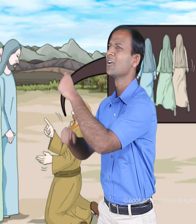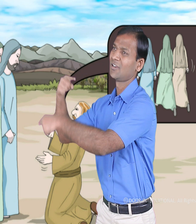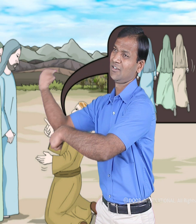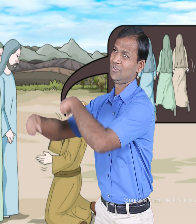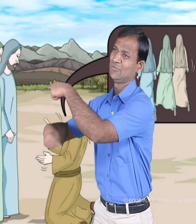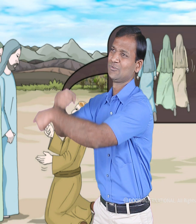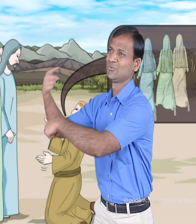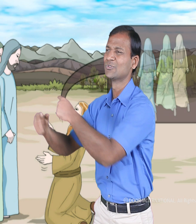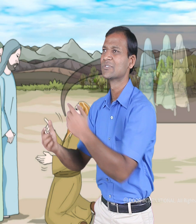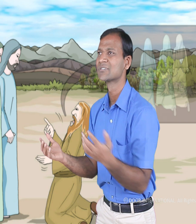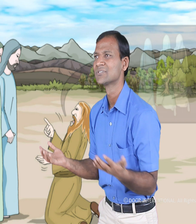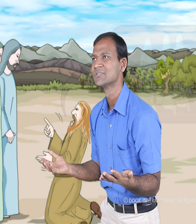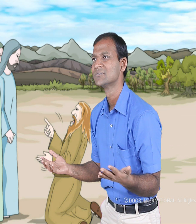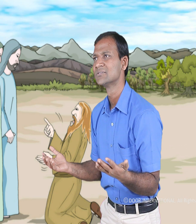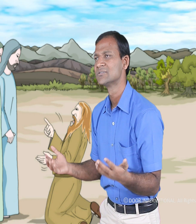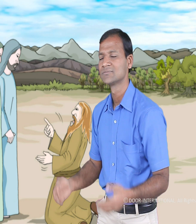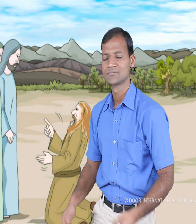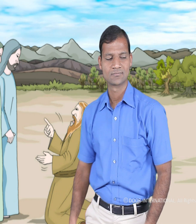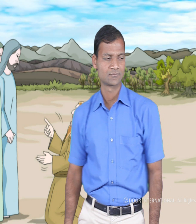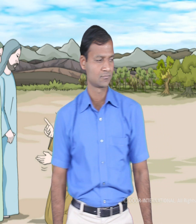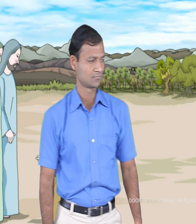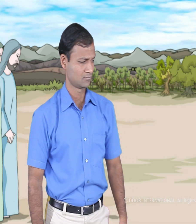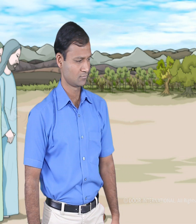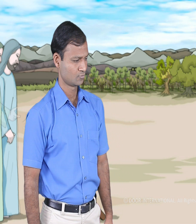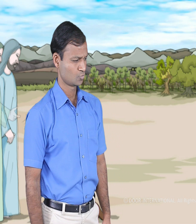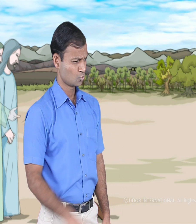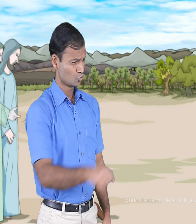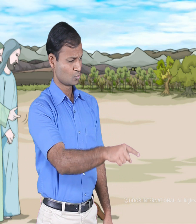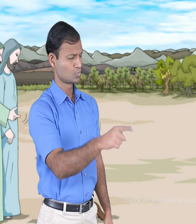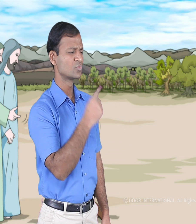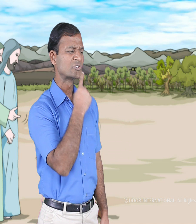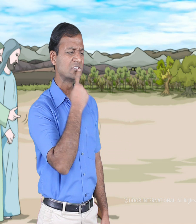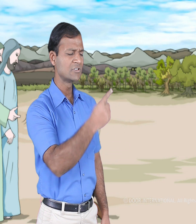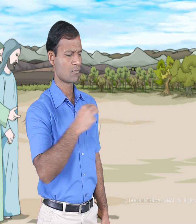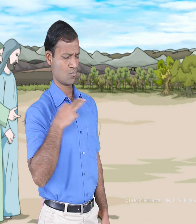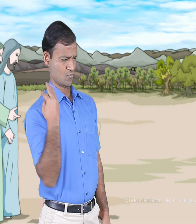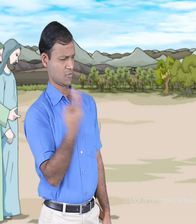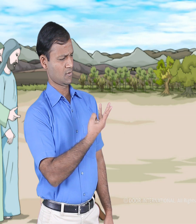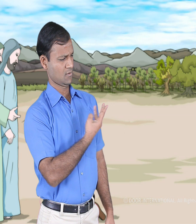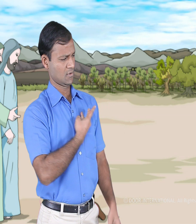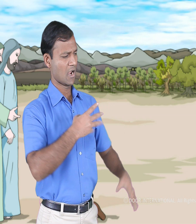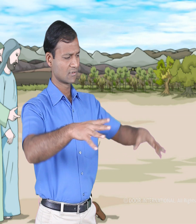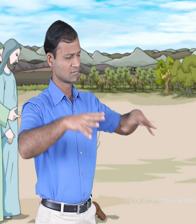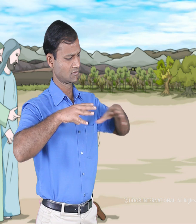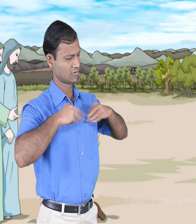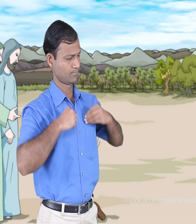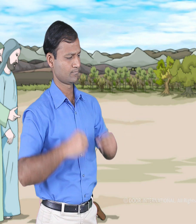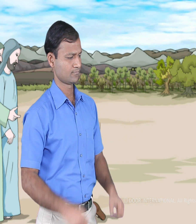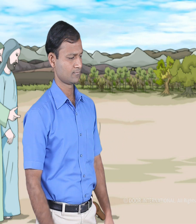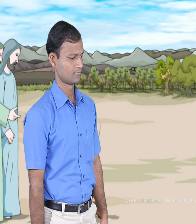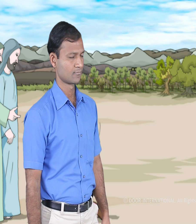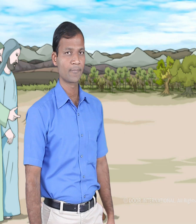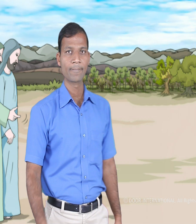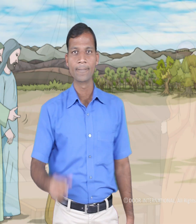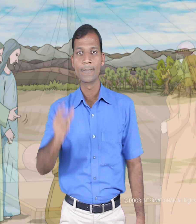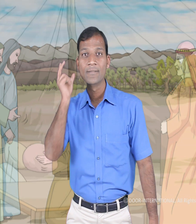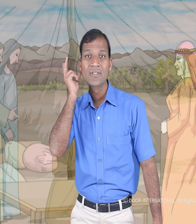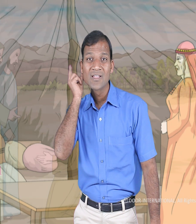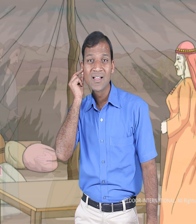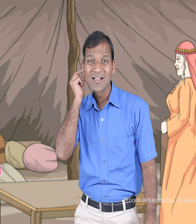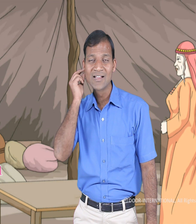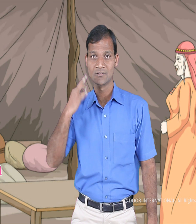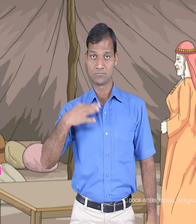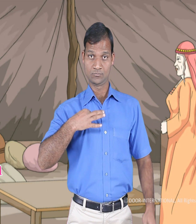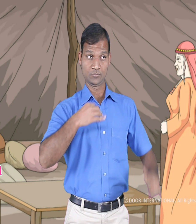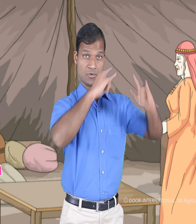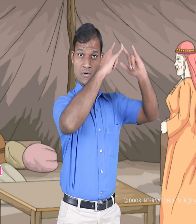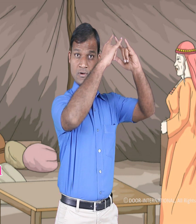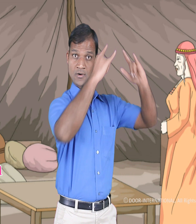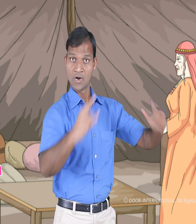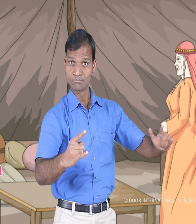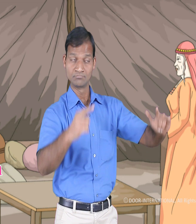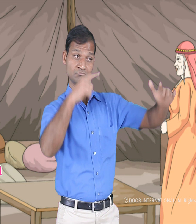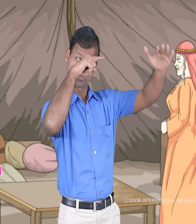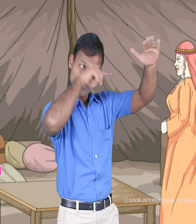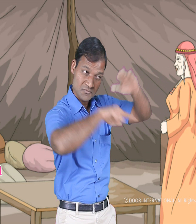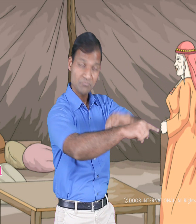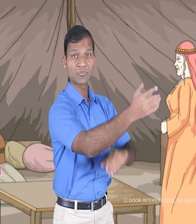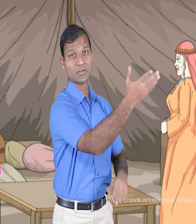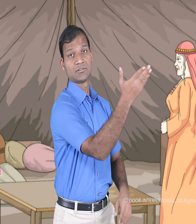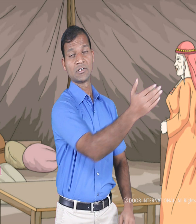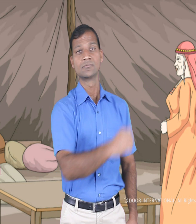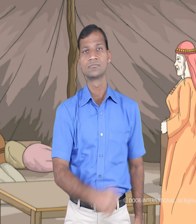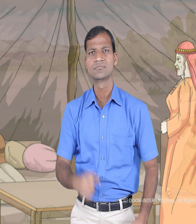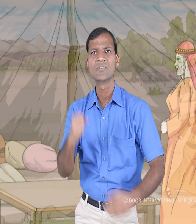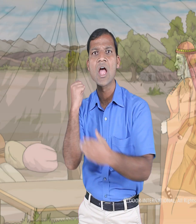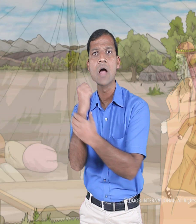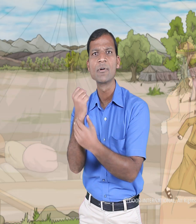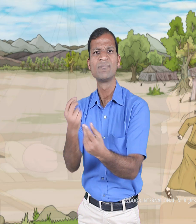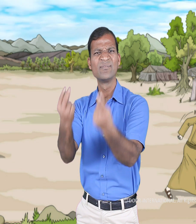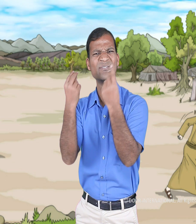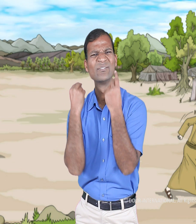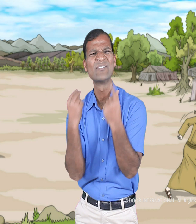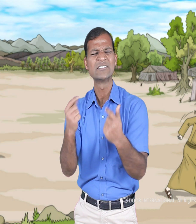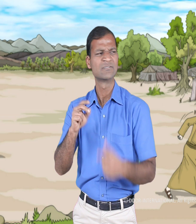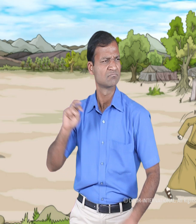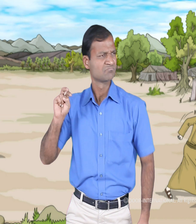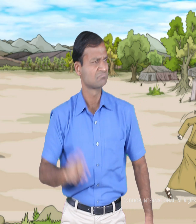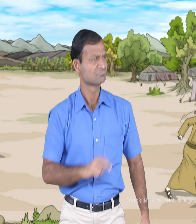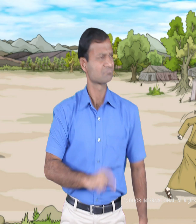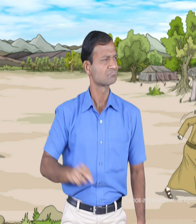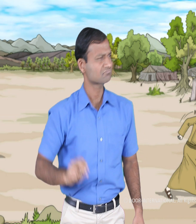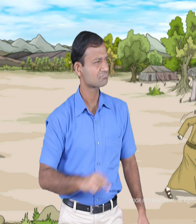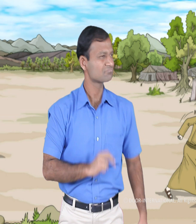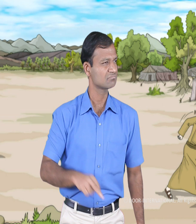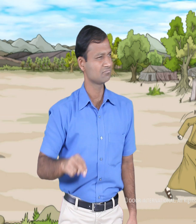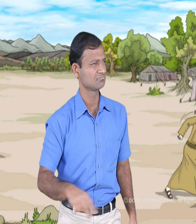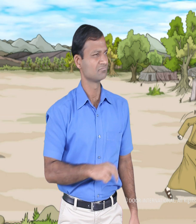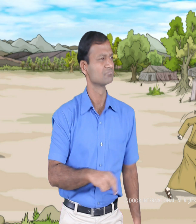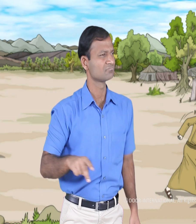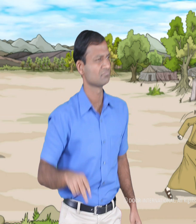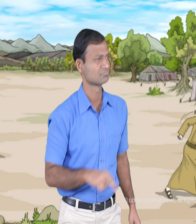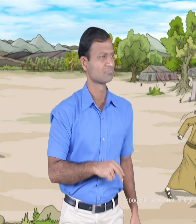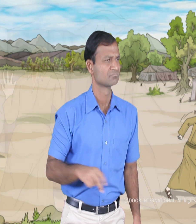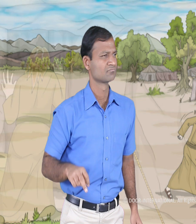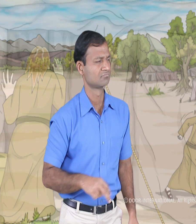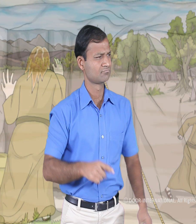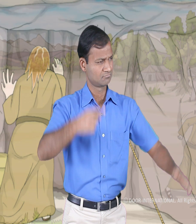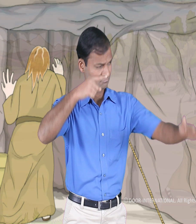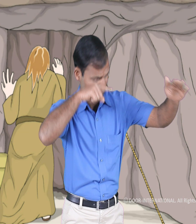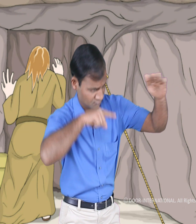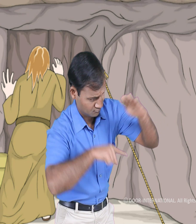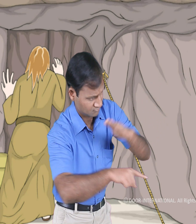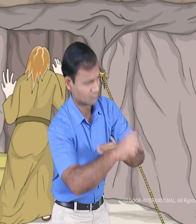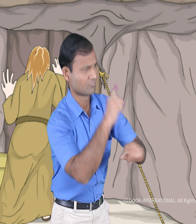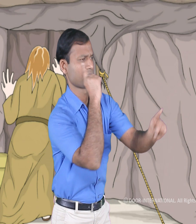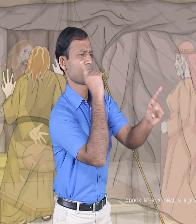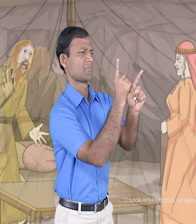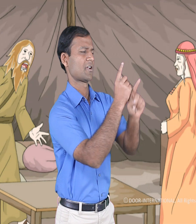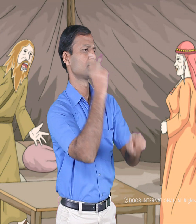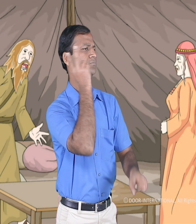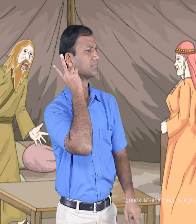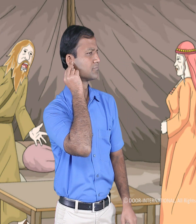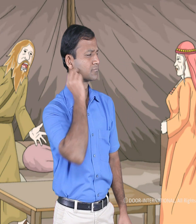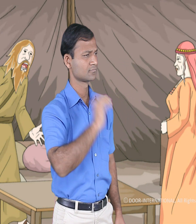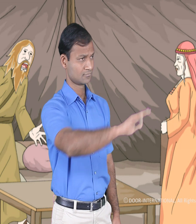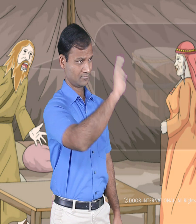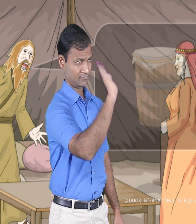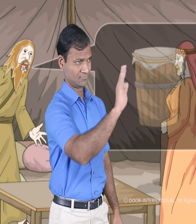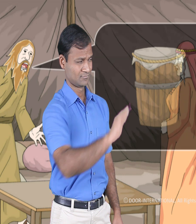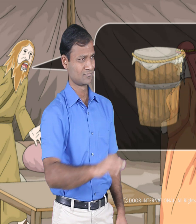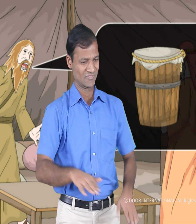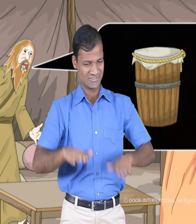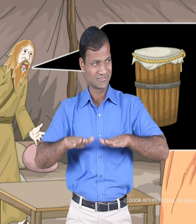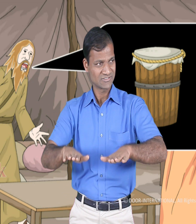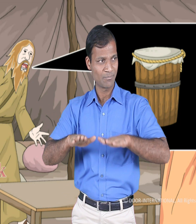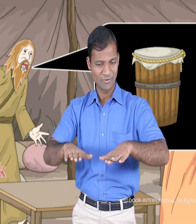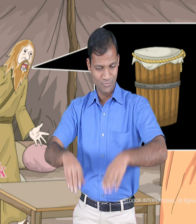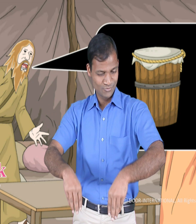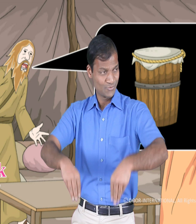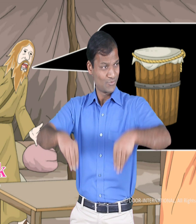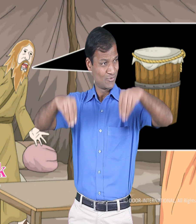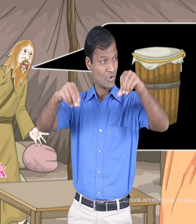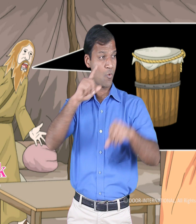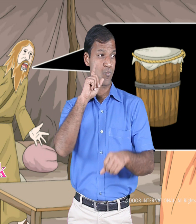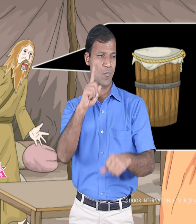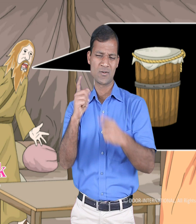“Yes,” they replied, “you may do as you have said.” So Abraham hurried into the tent and said to Sarah, “Quick!